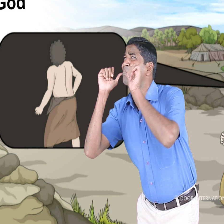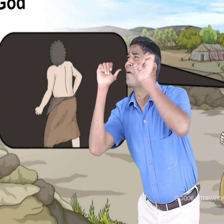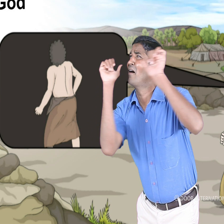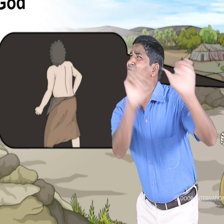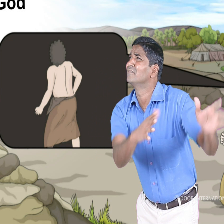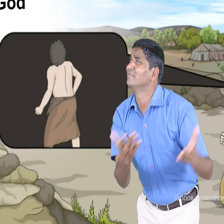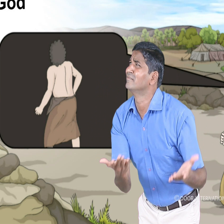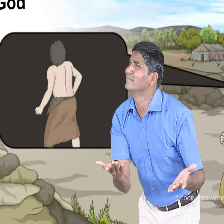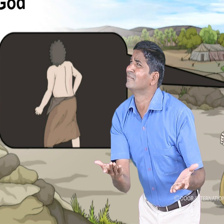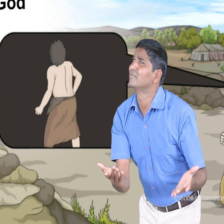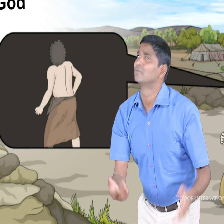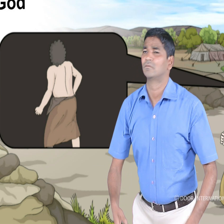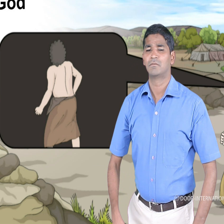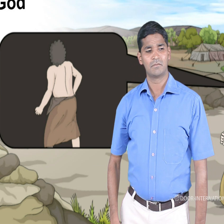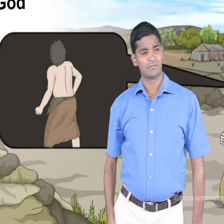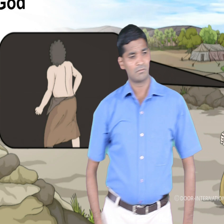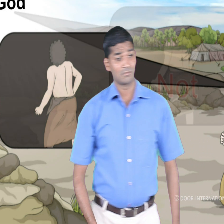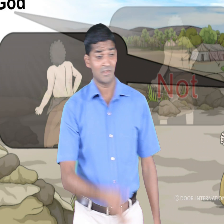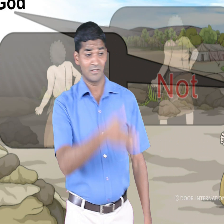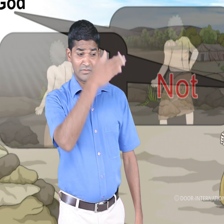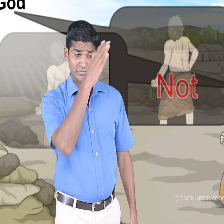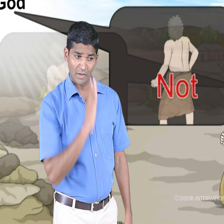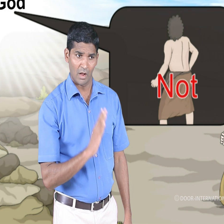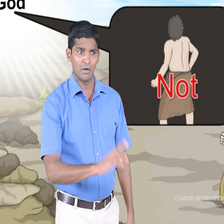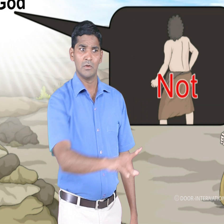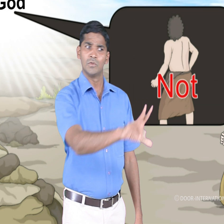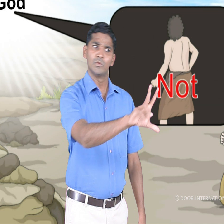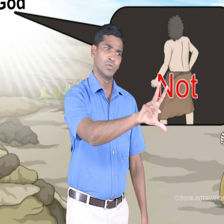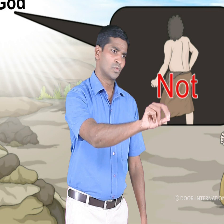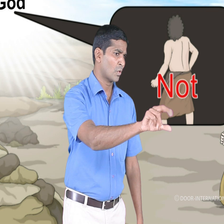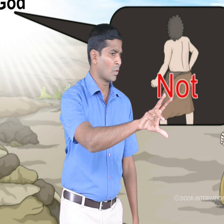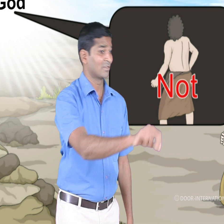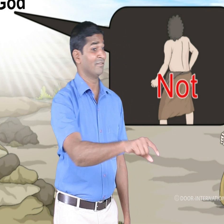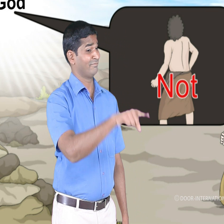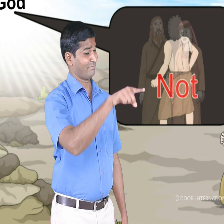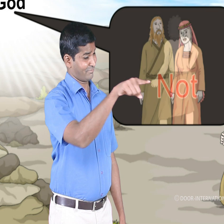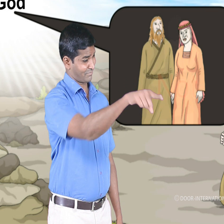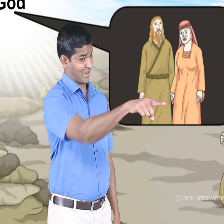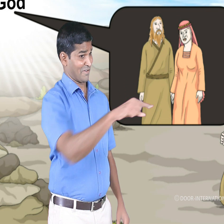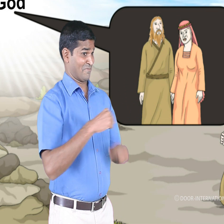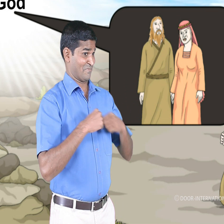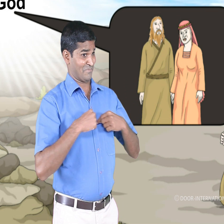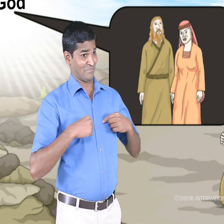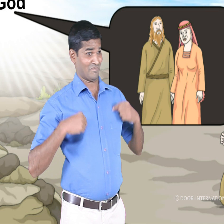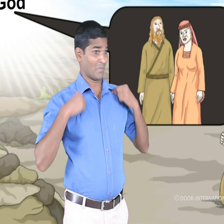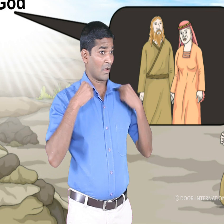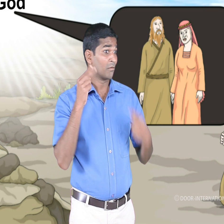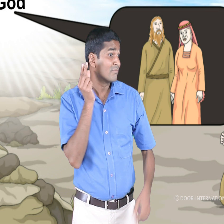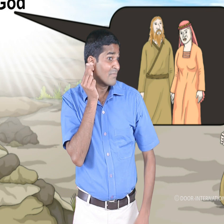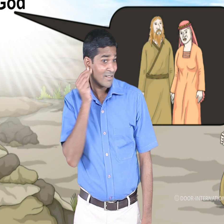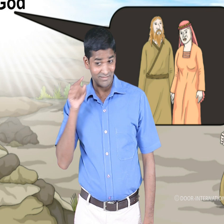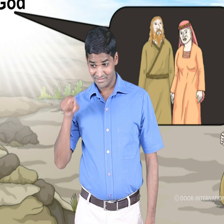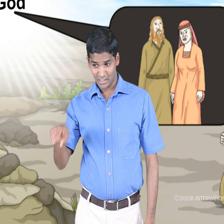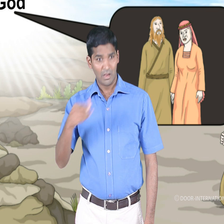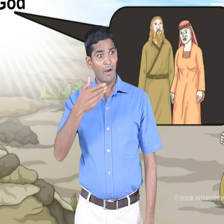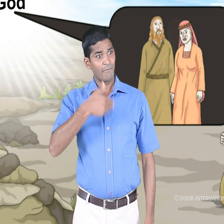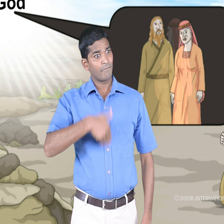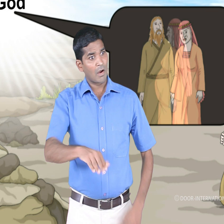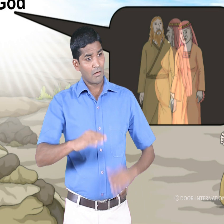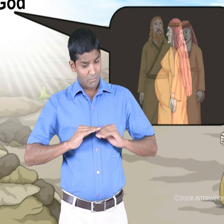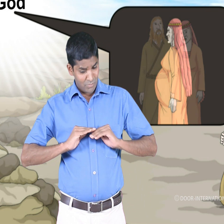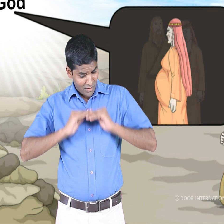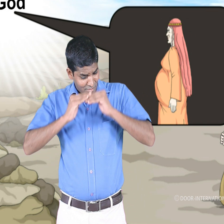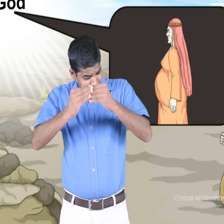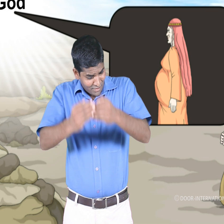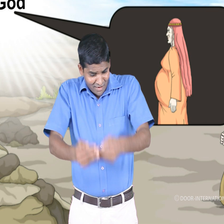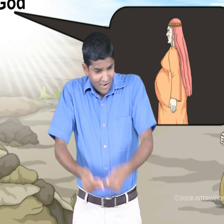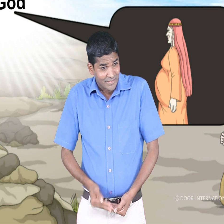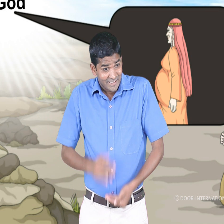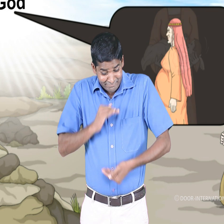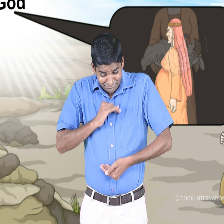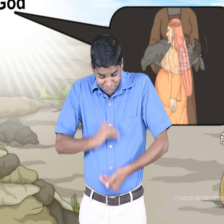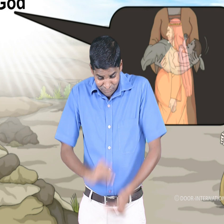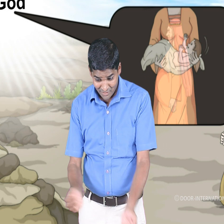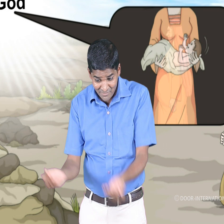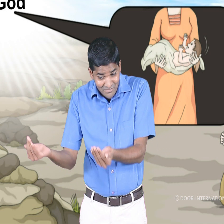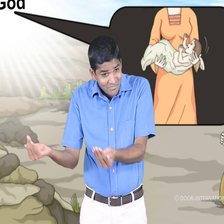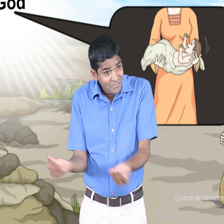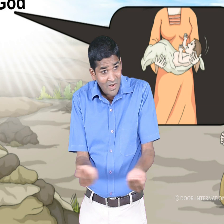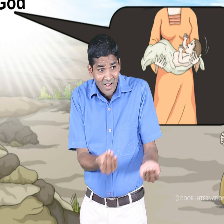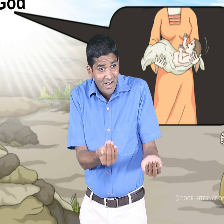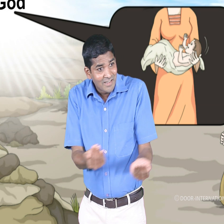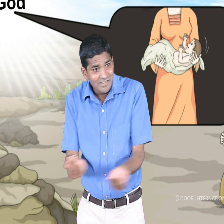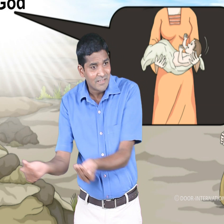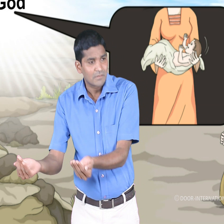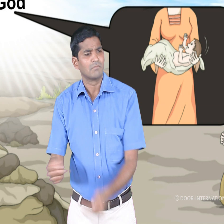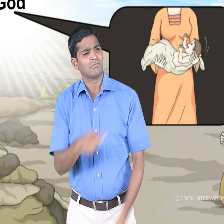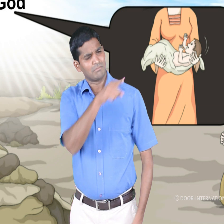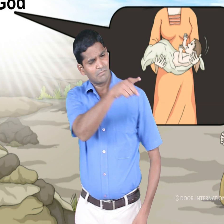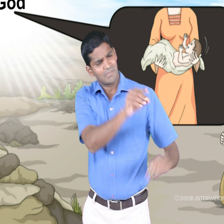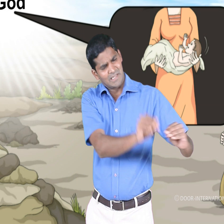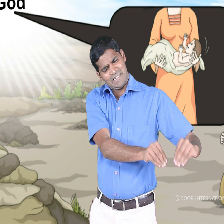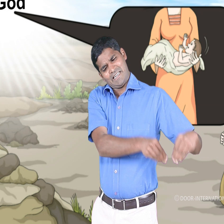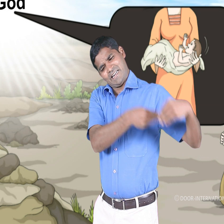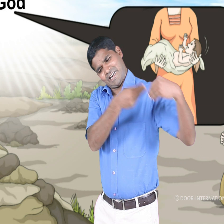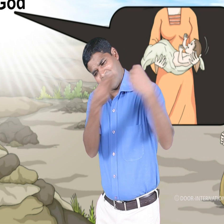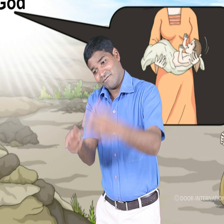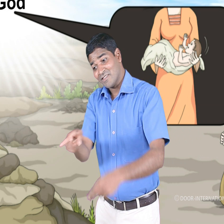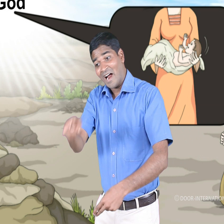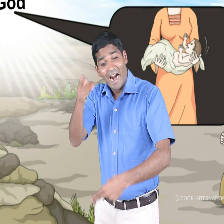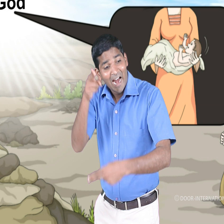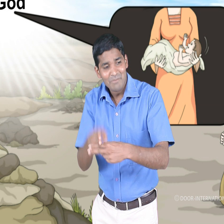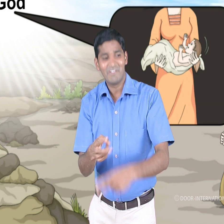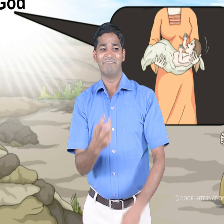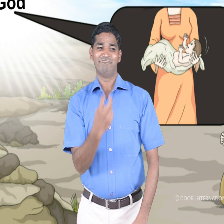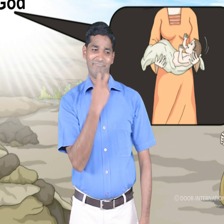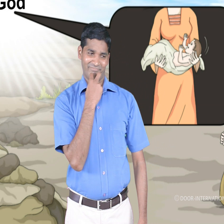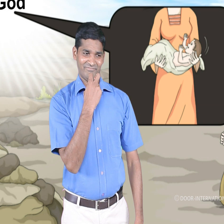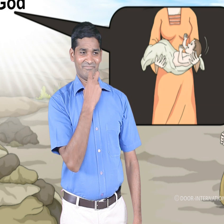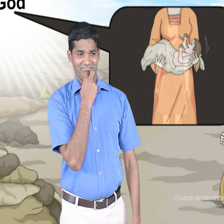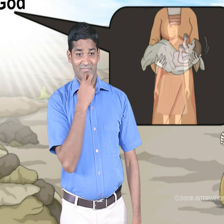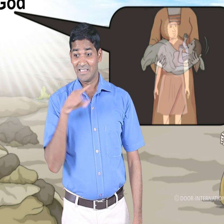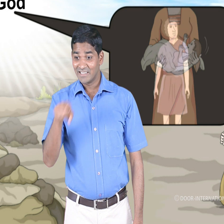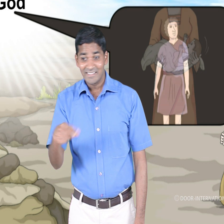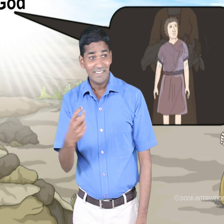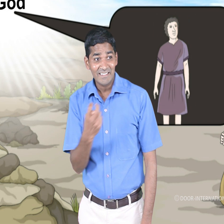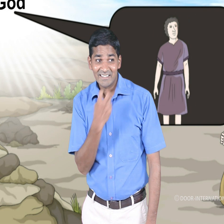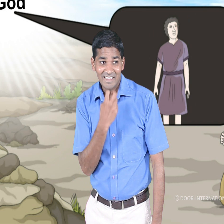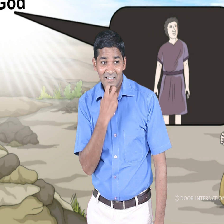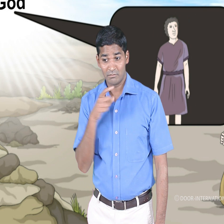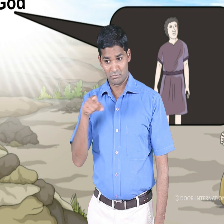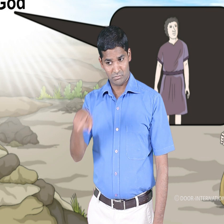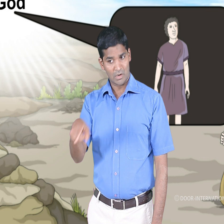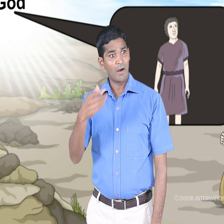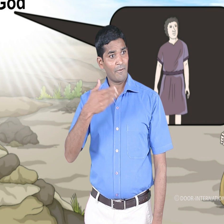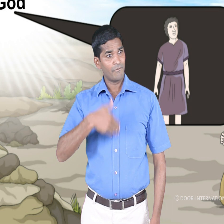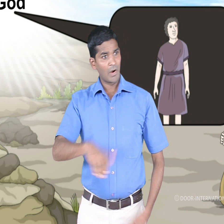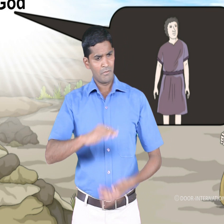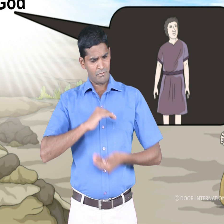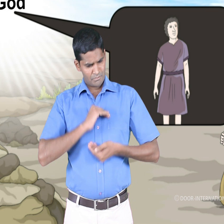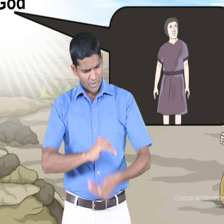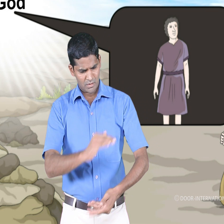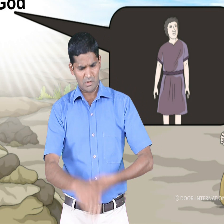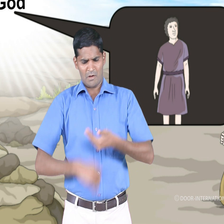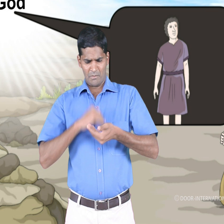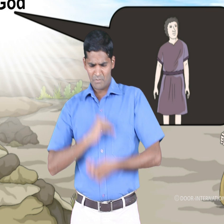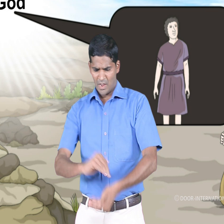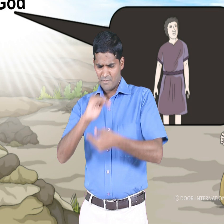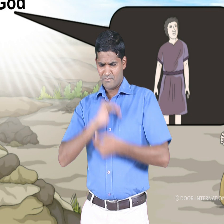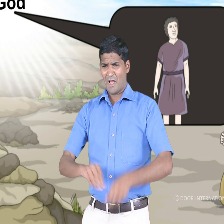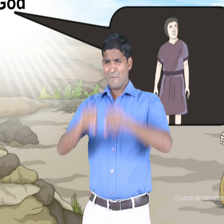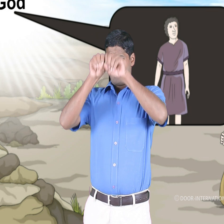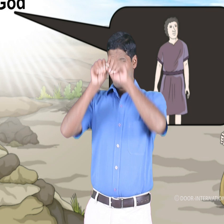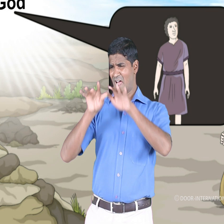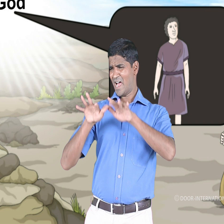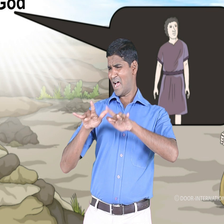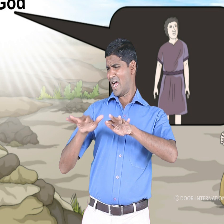But God replied, “Your wife Sarah will indeed bear you a son, and you are to name him Isaac.